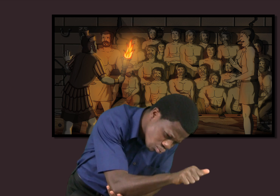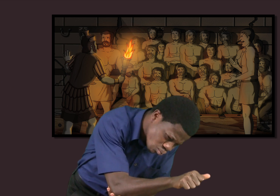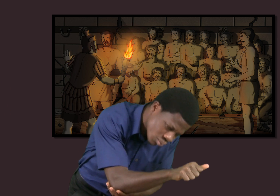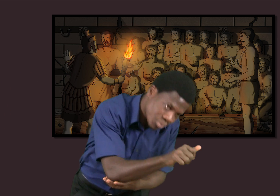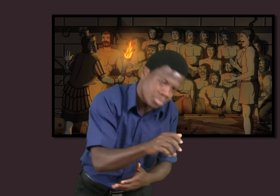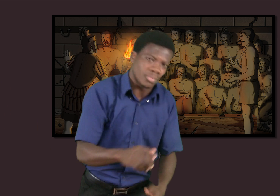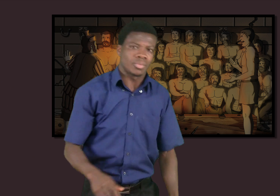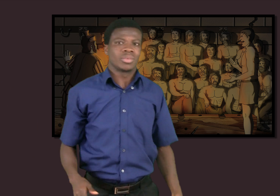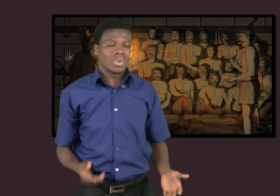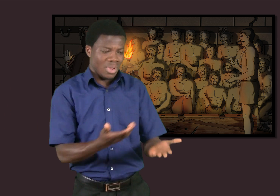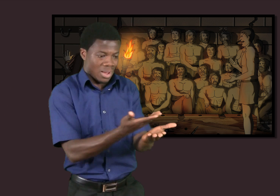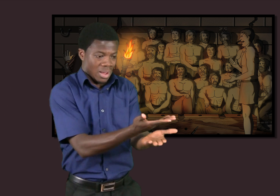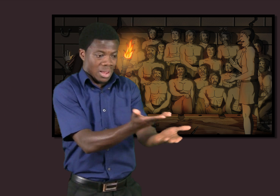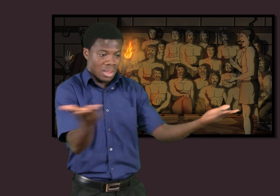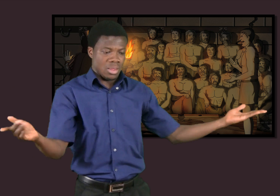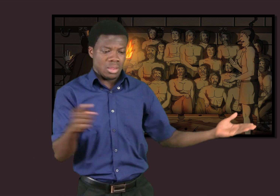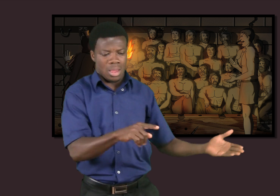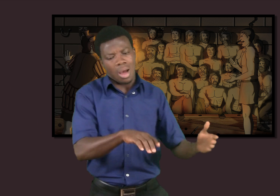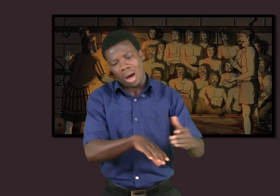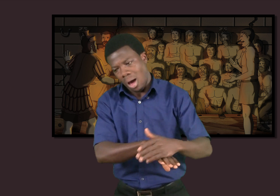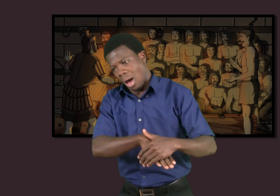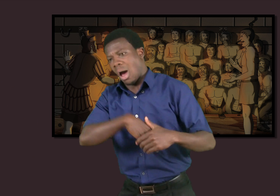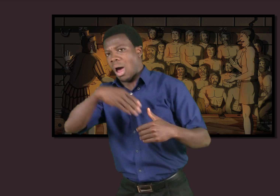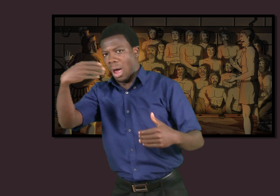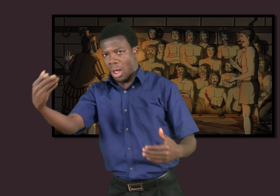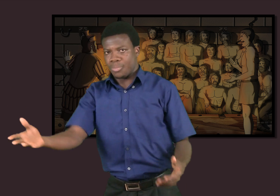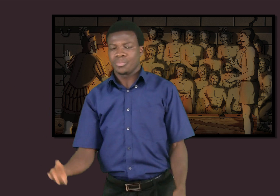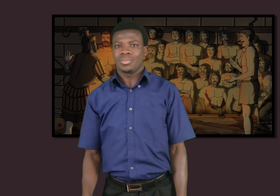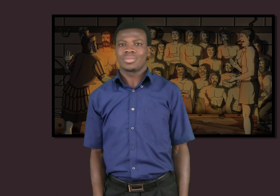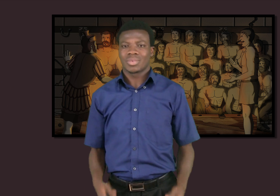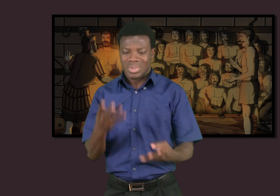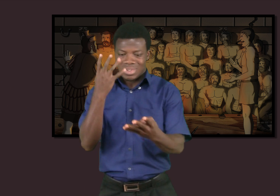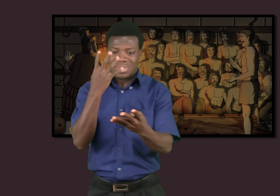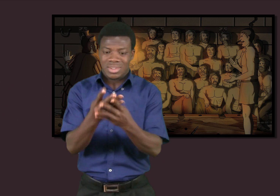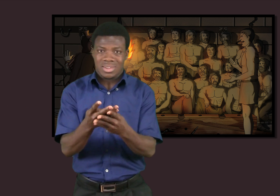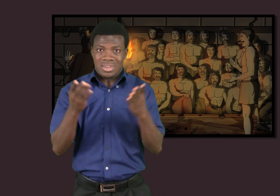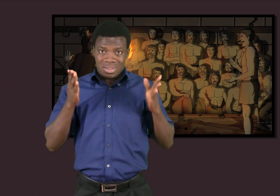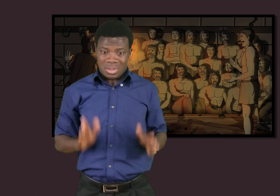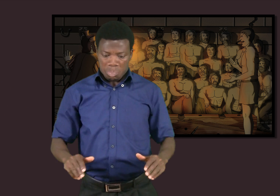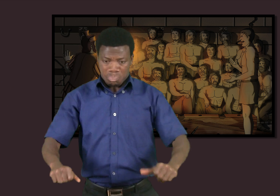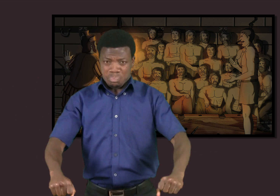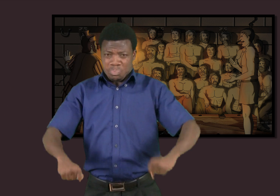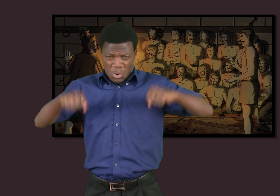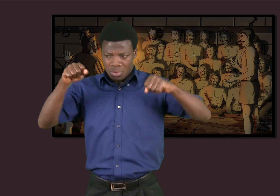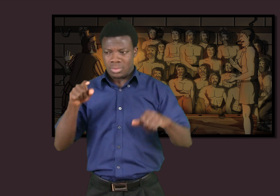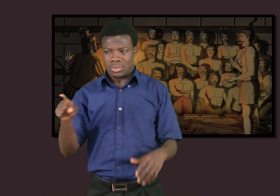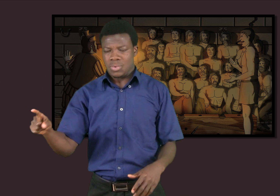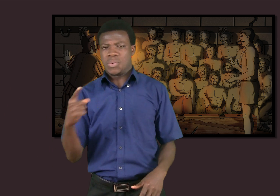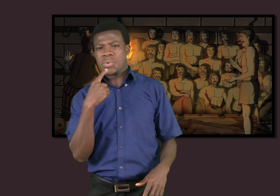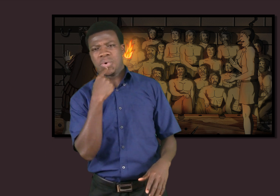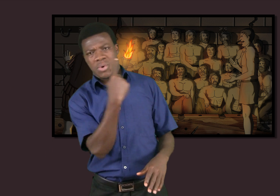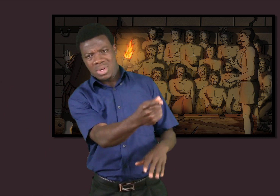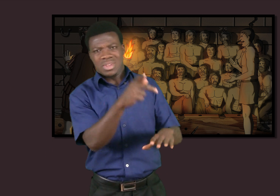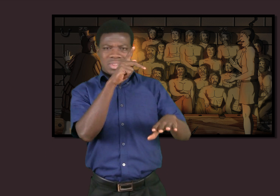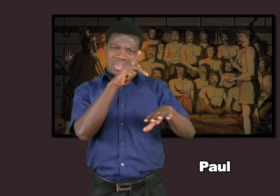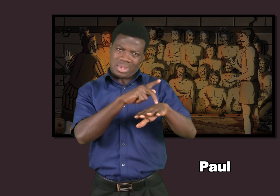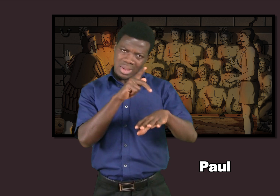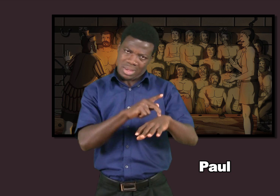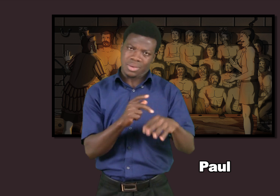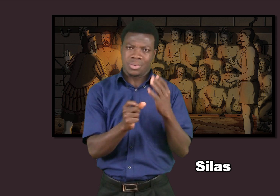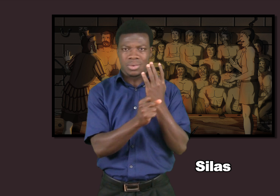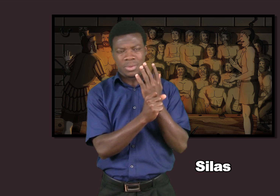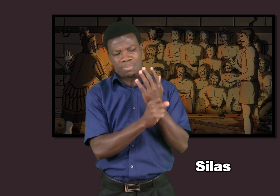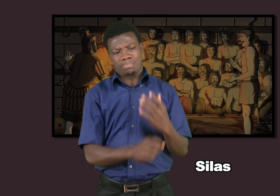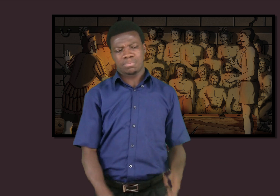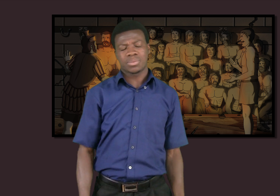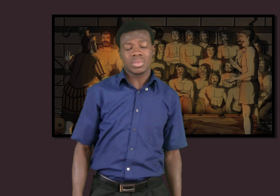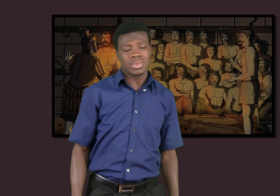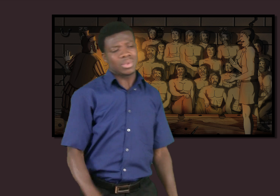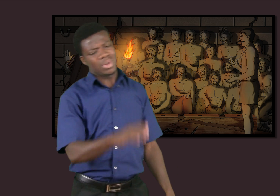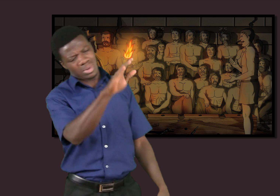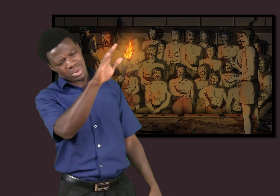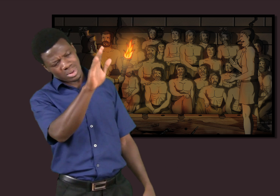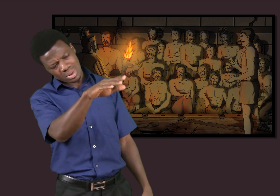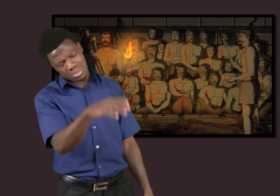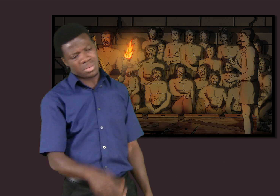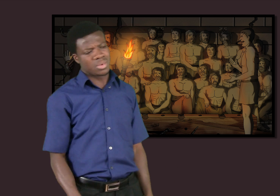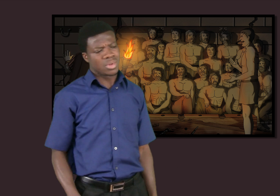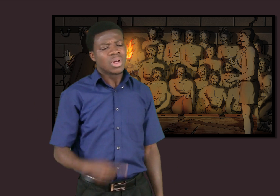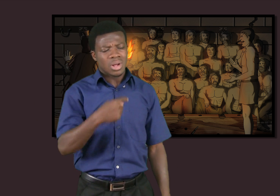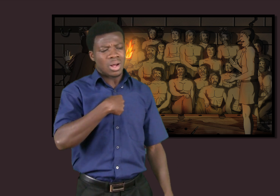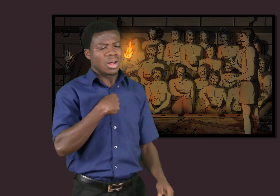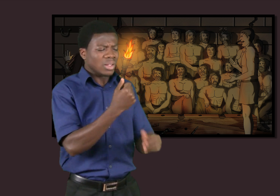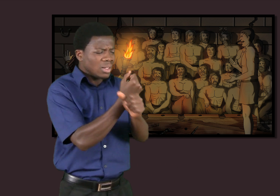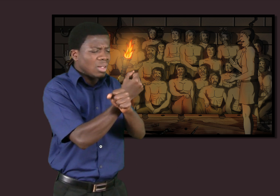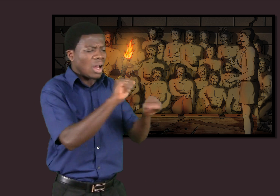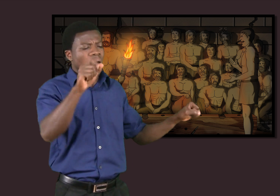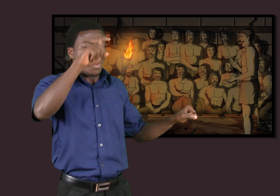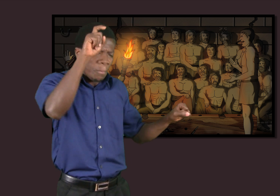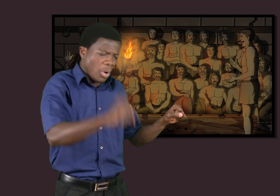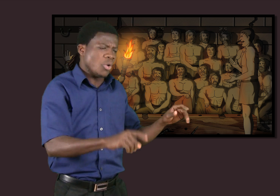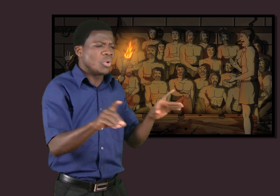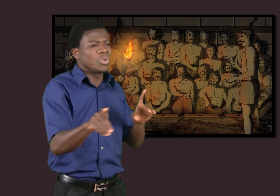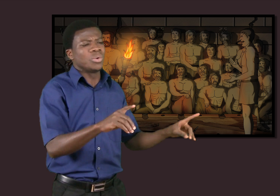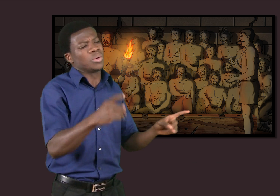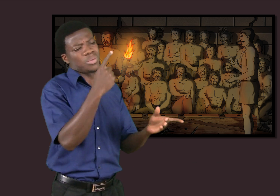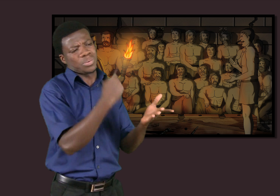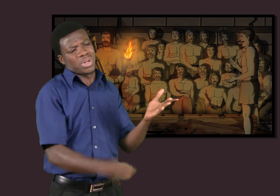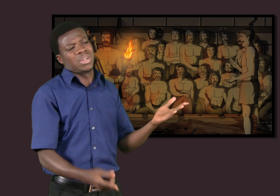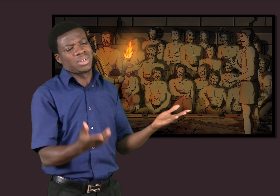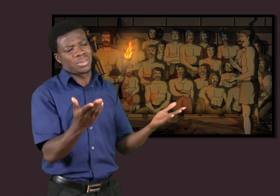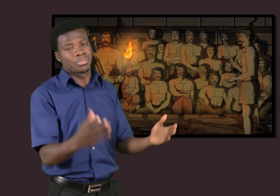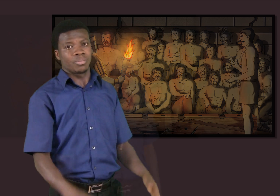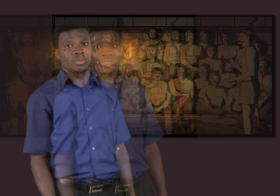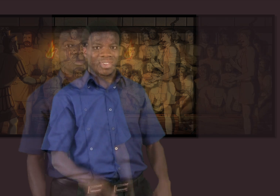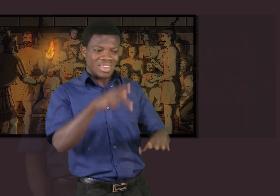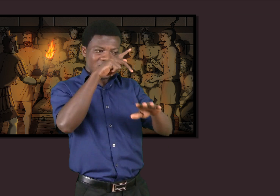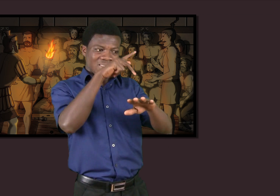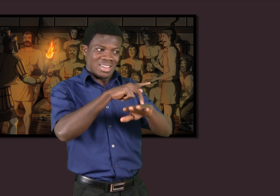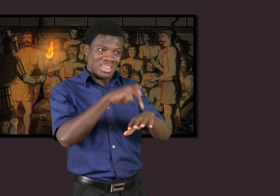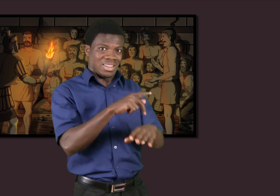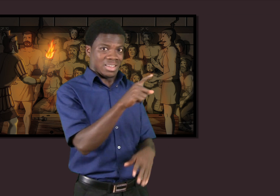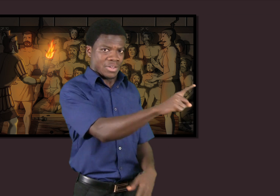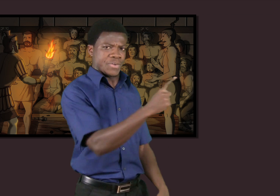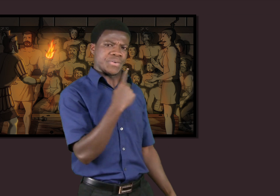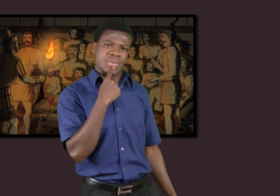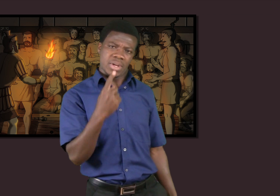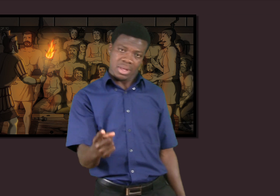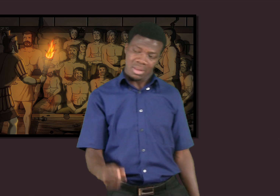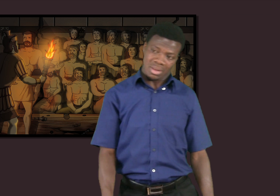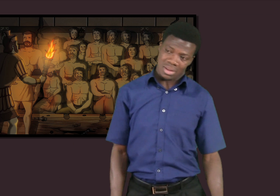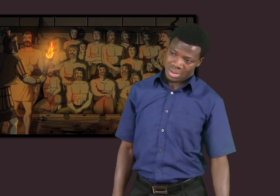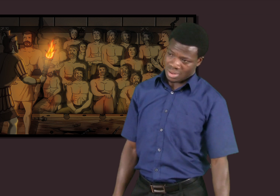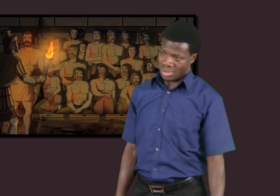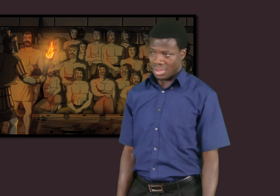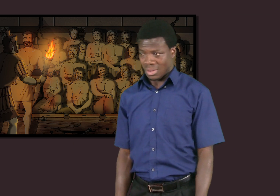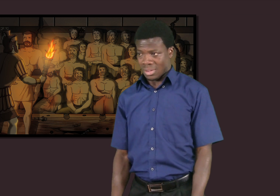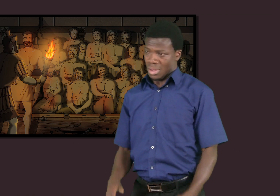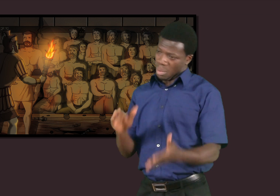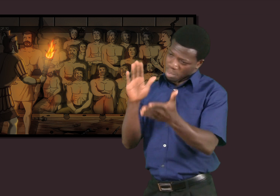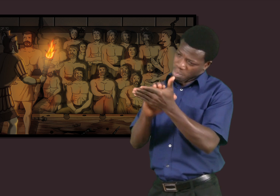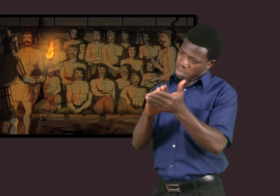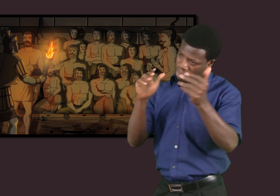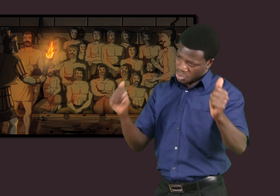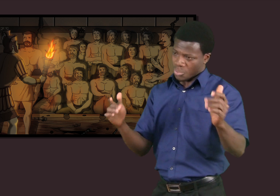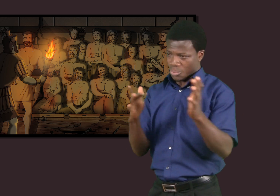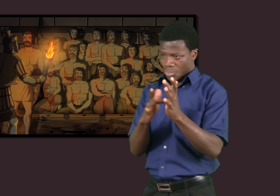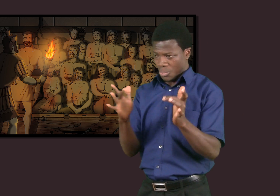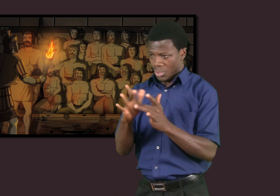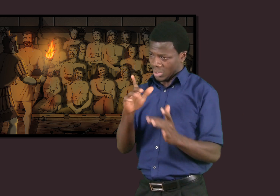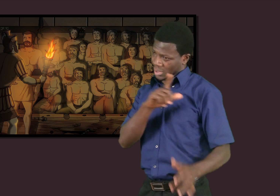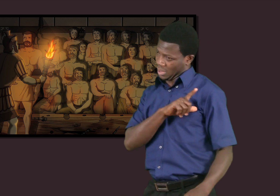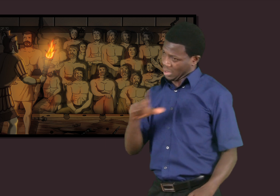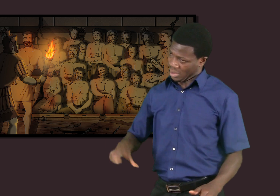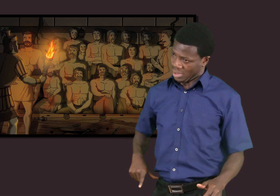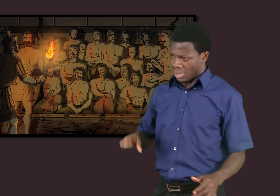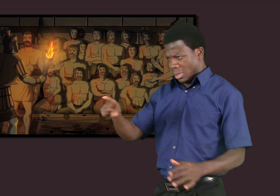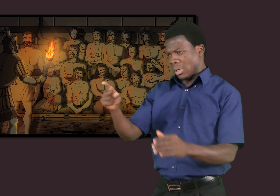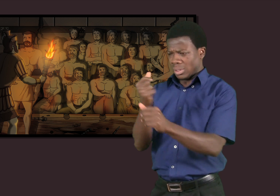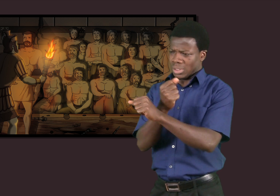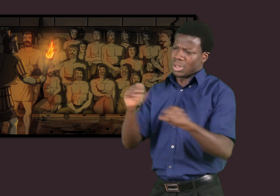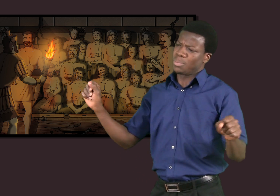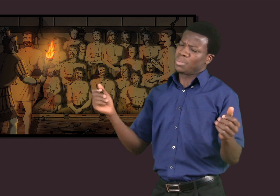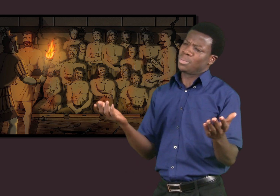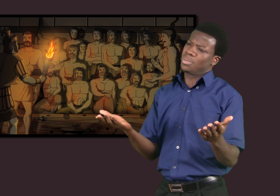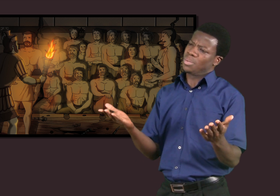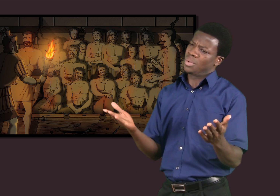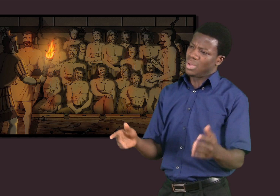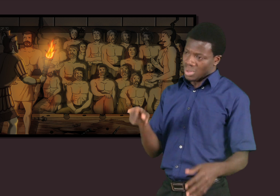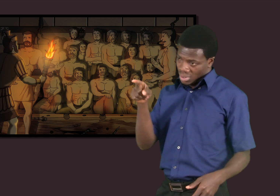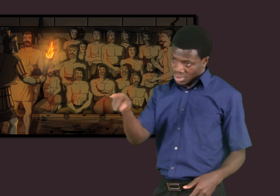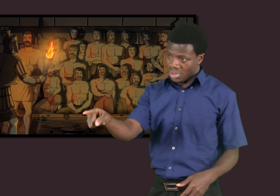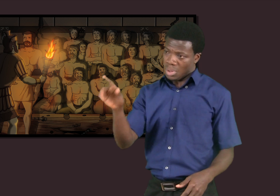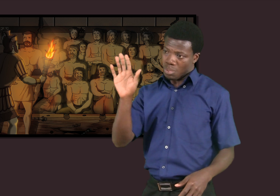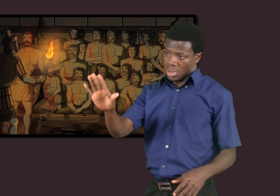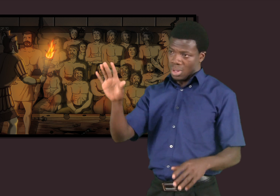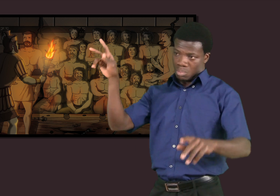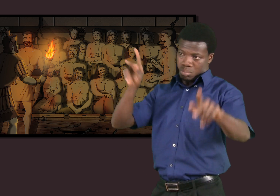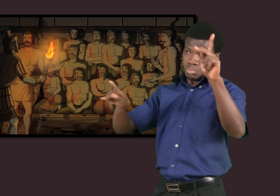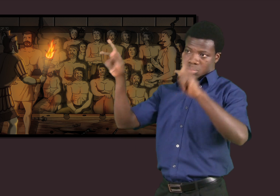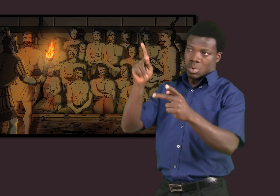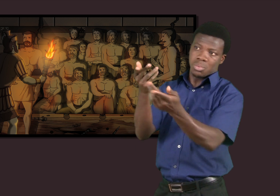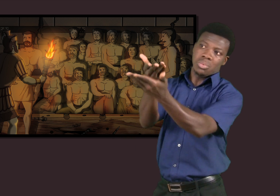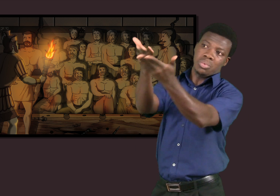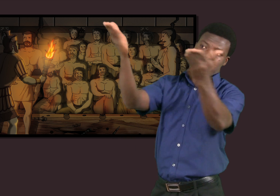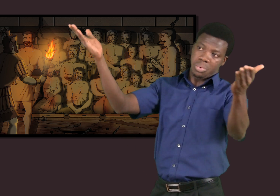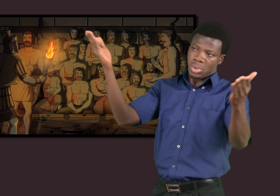Then he brought them out and asked, “Sirs, what must I do to be saved?”